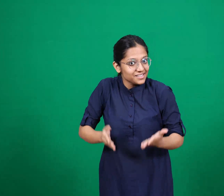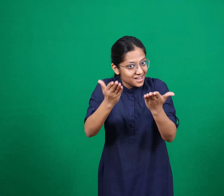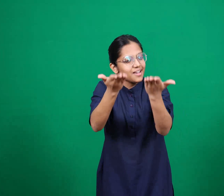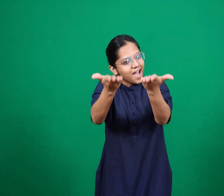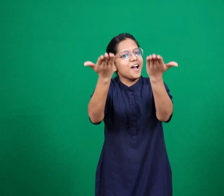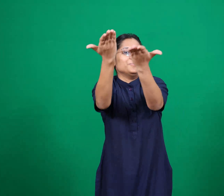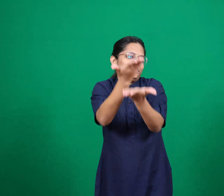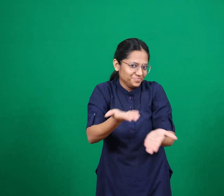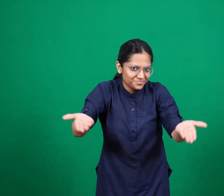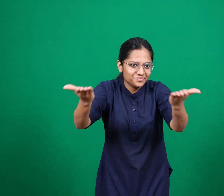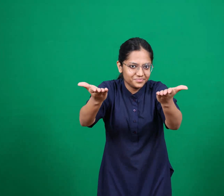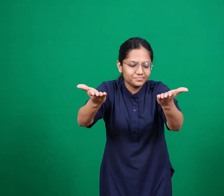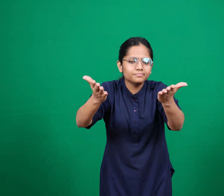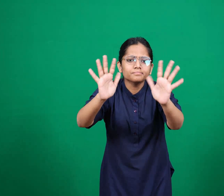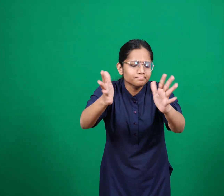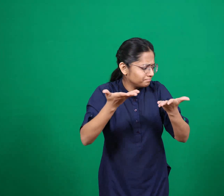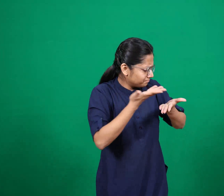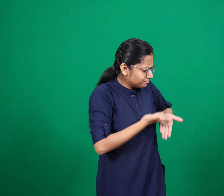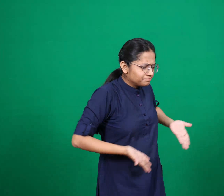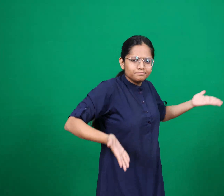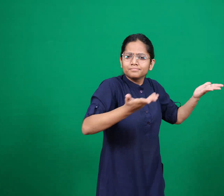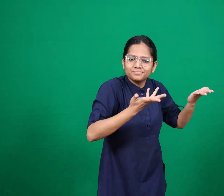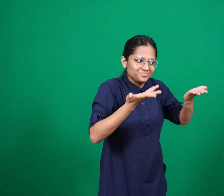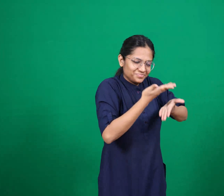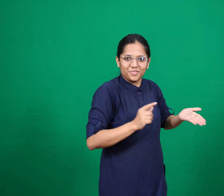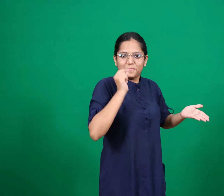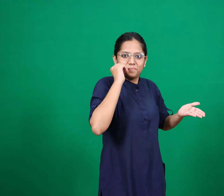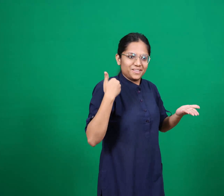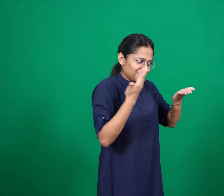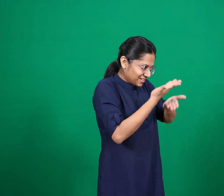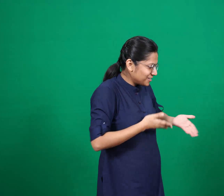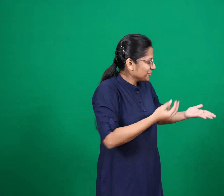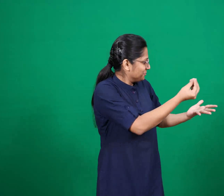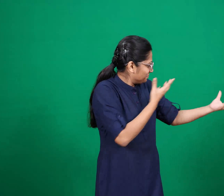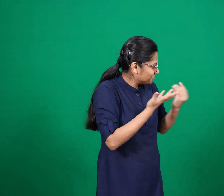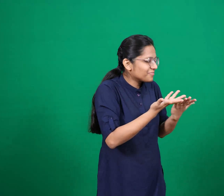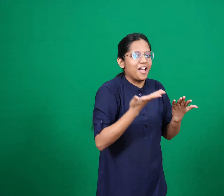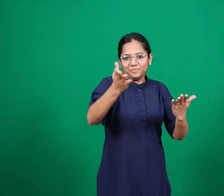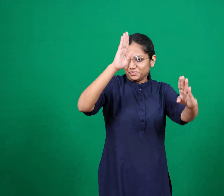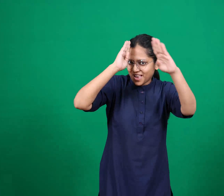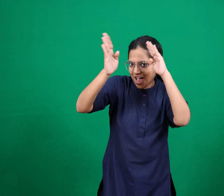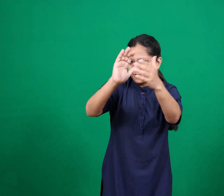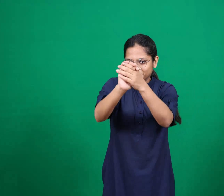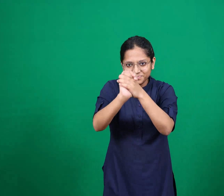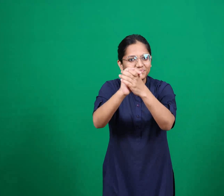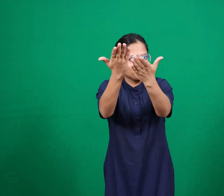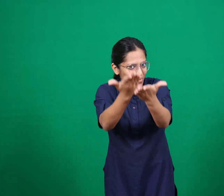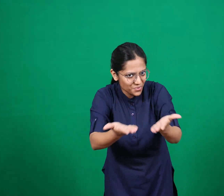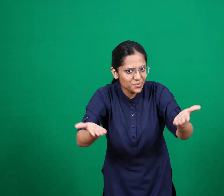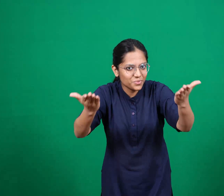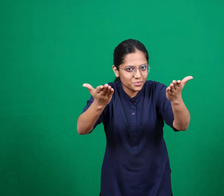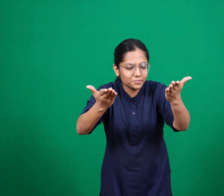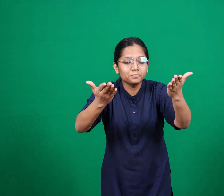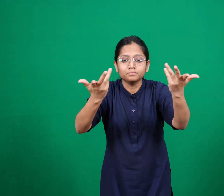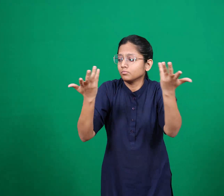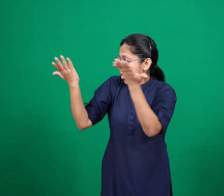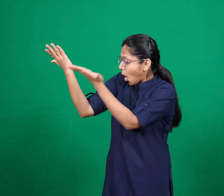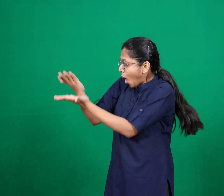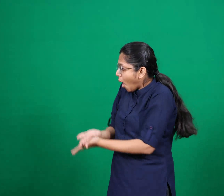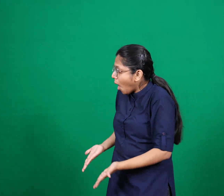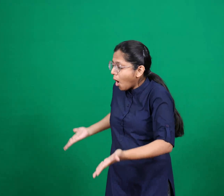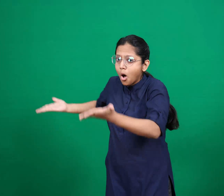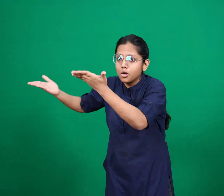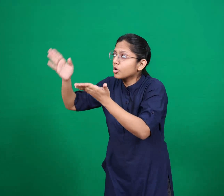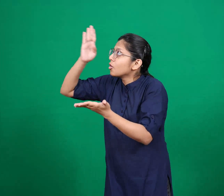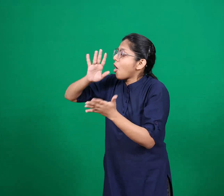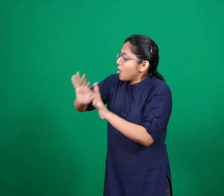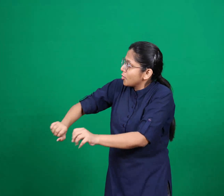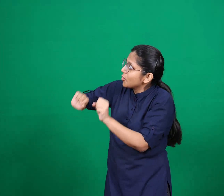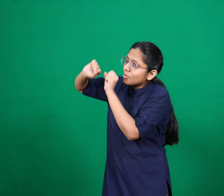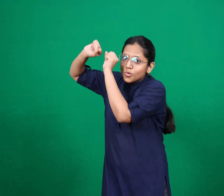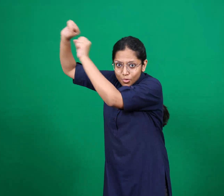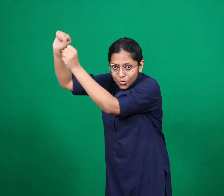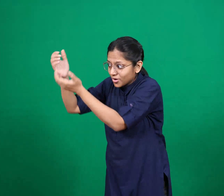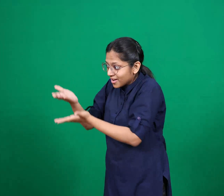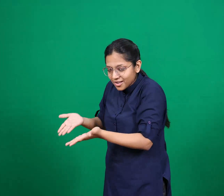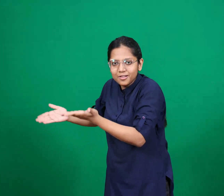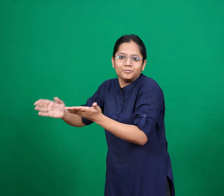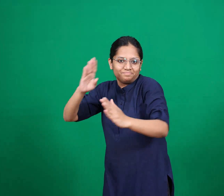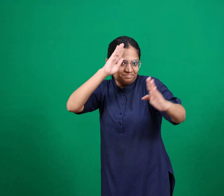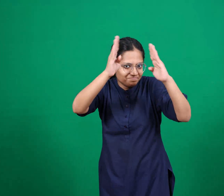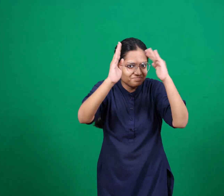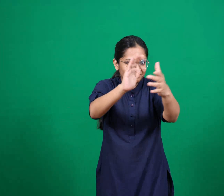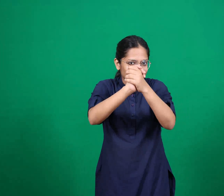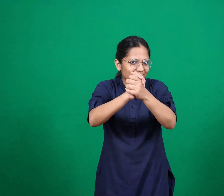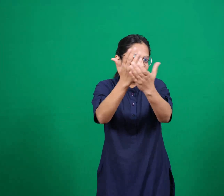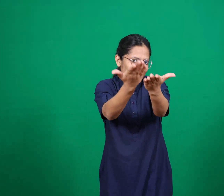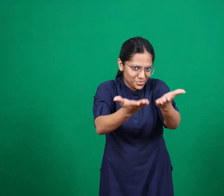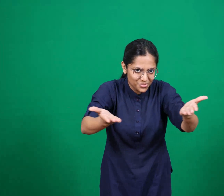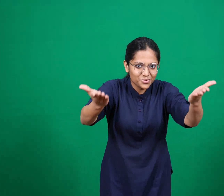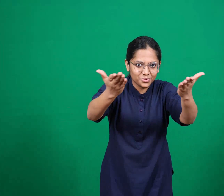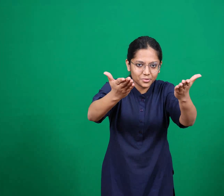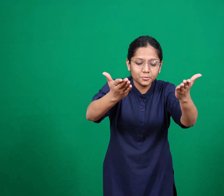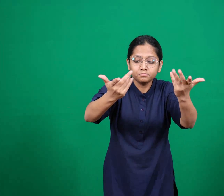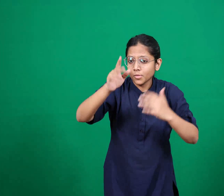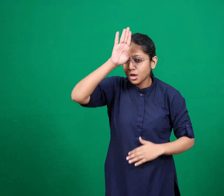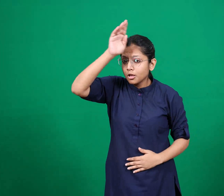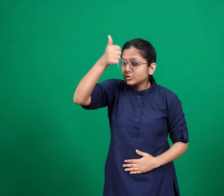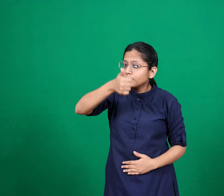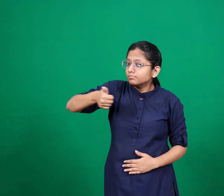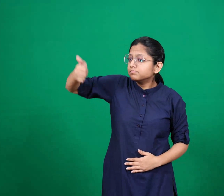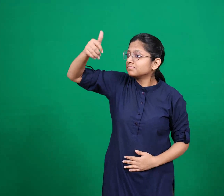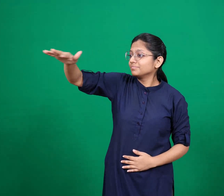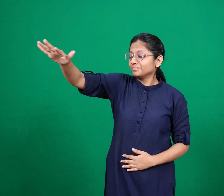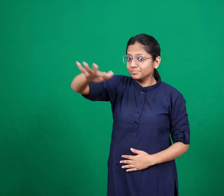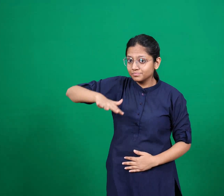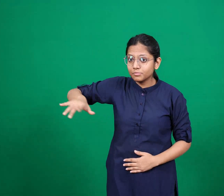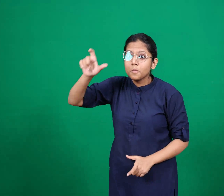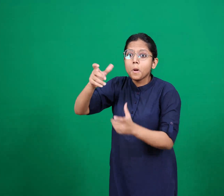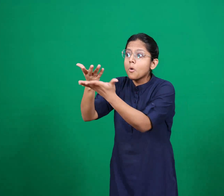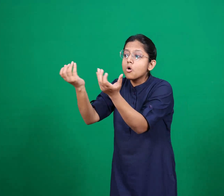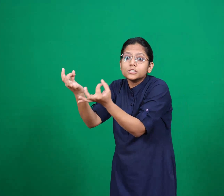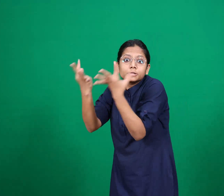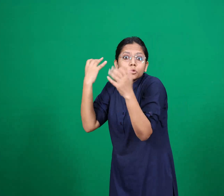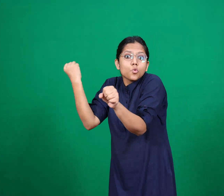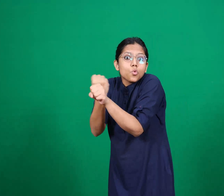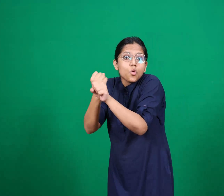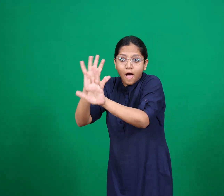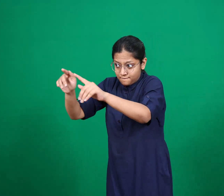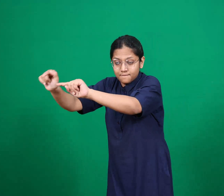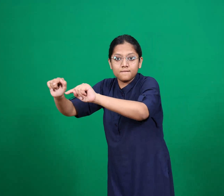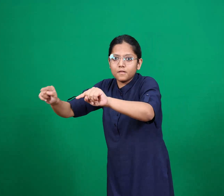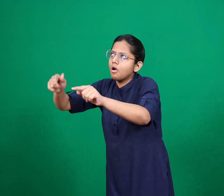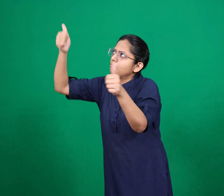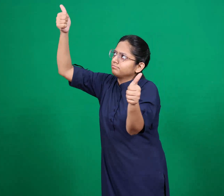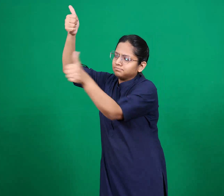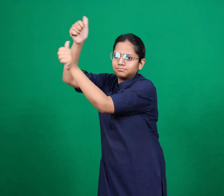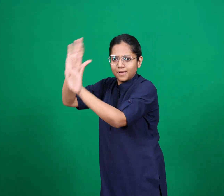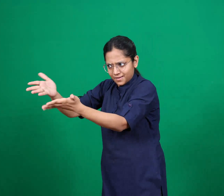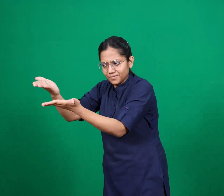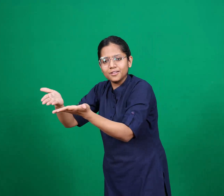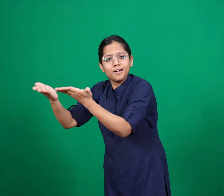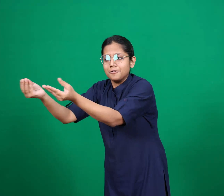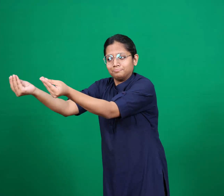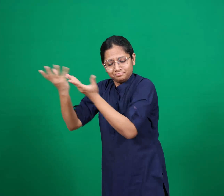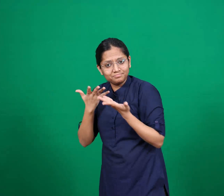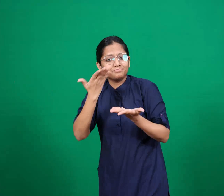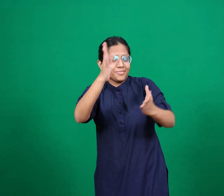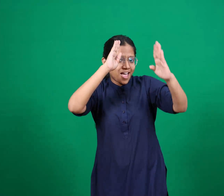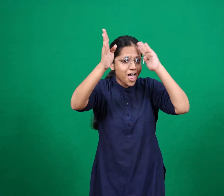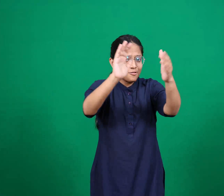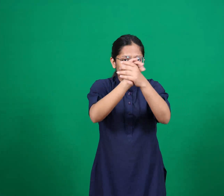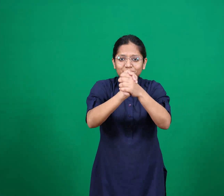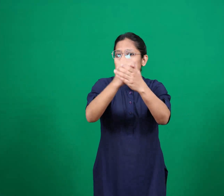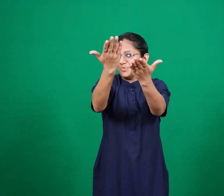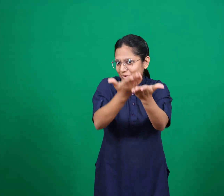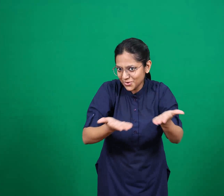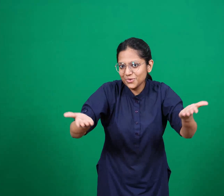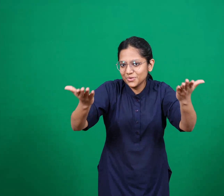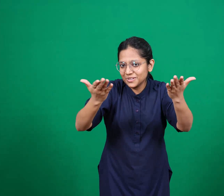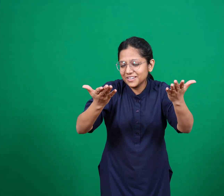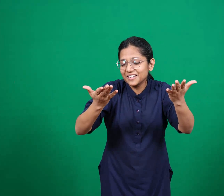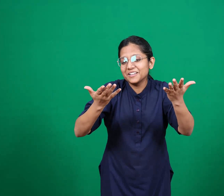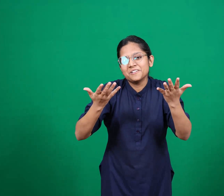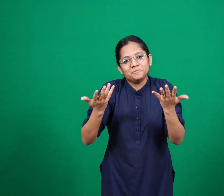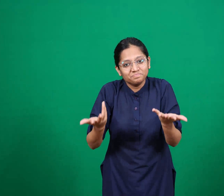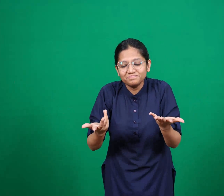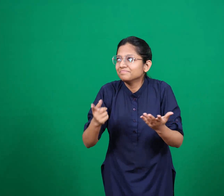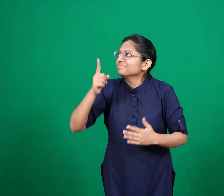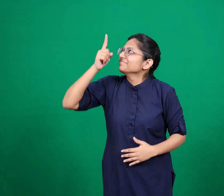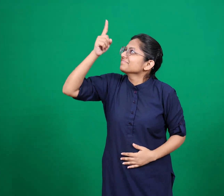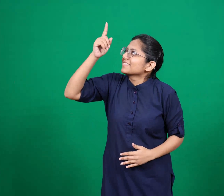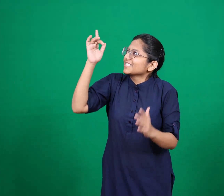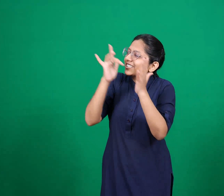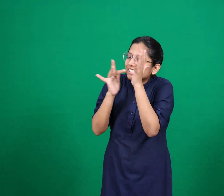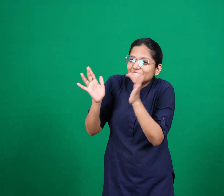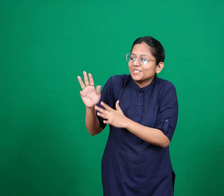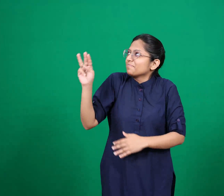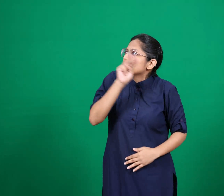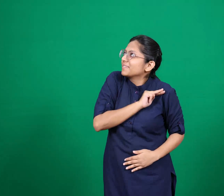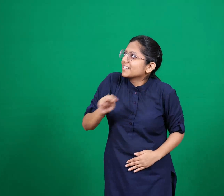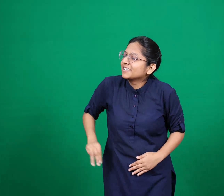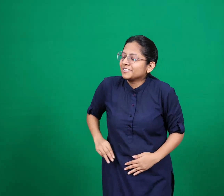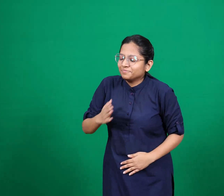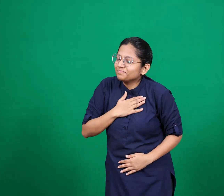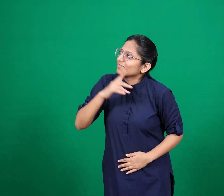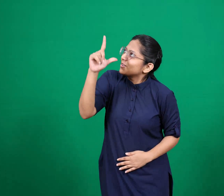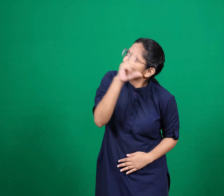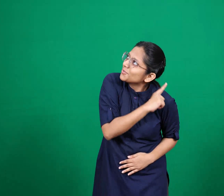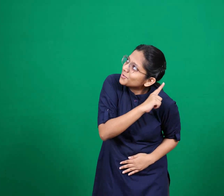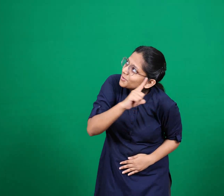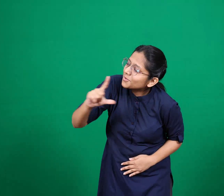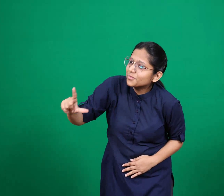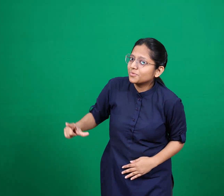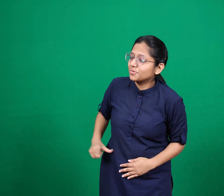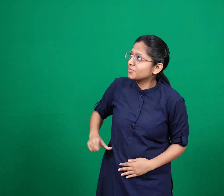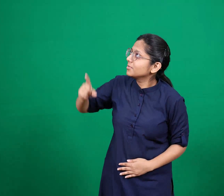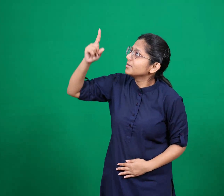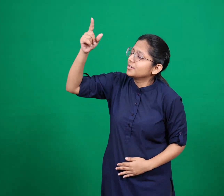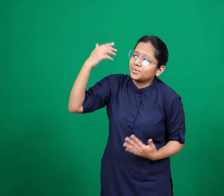All the saints send you greetings, especially those from the household of Caesar.